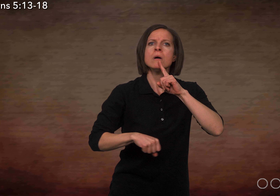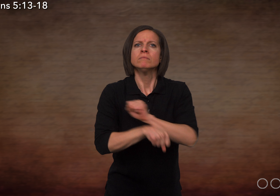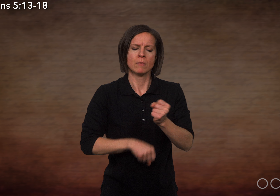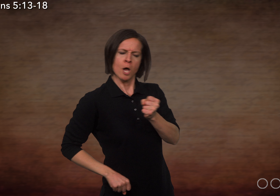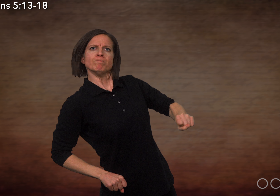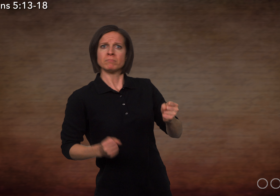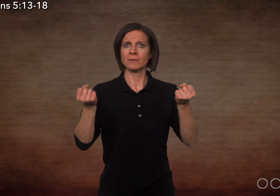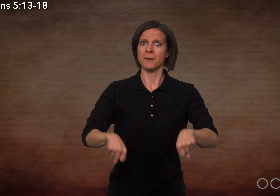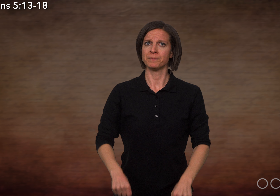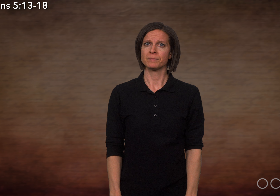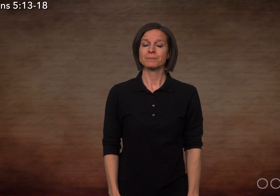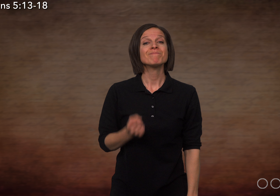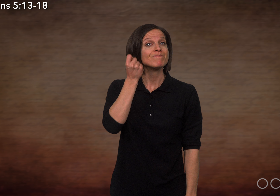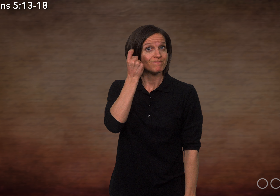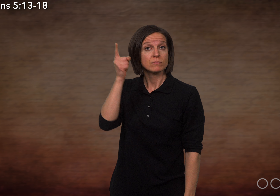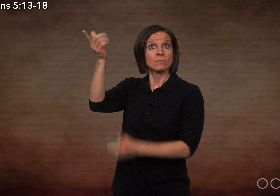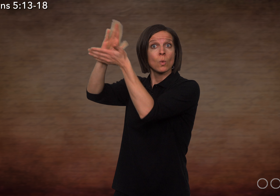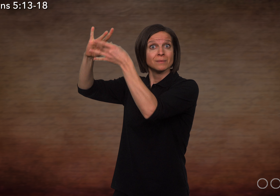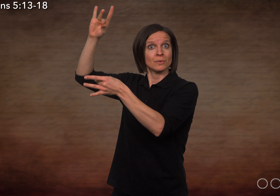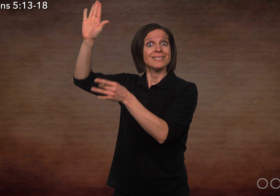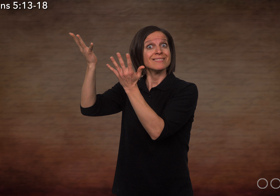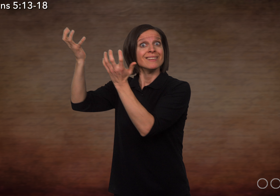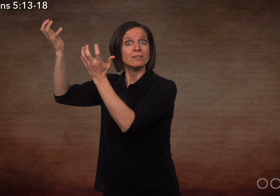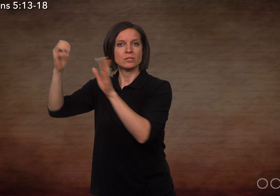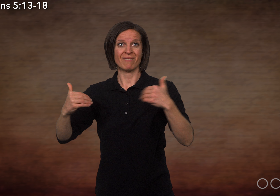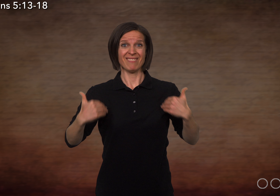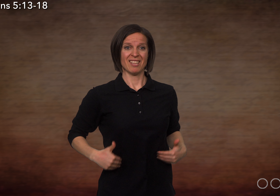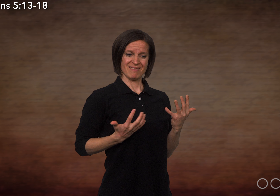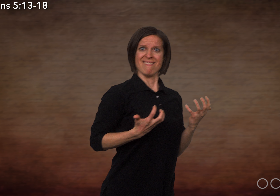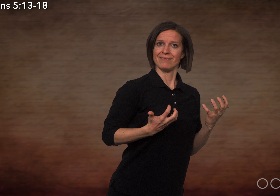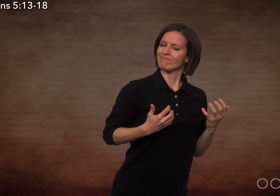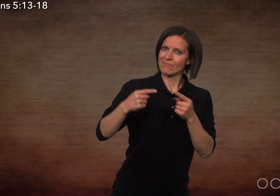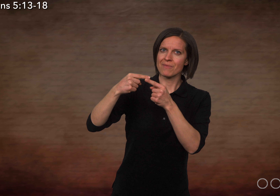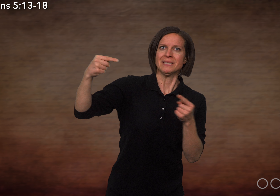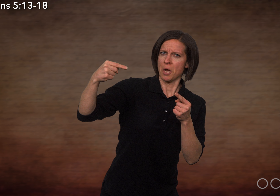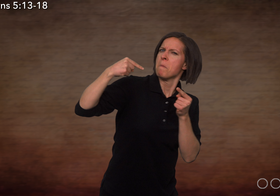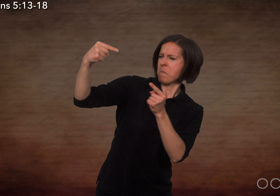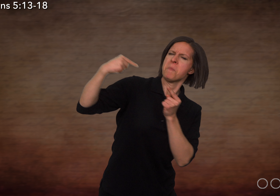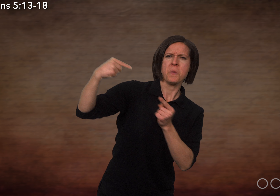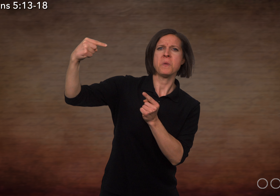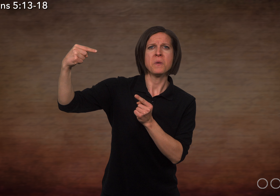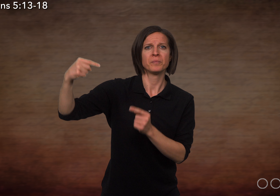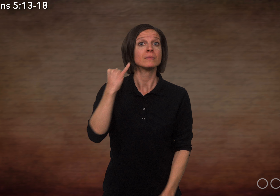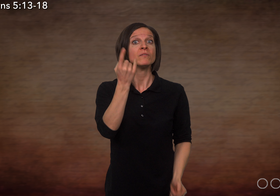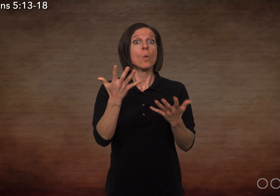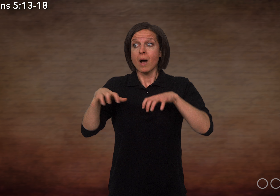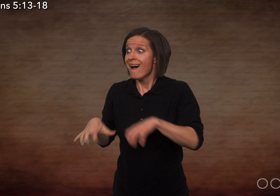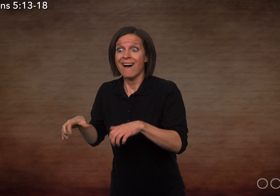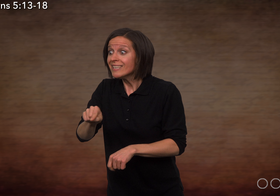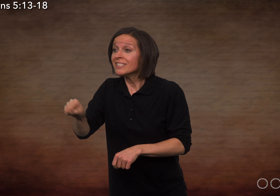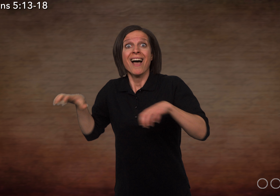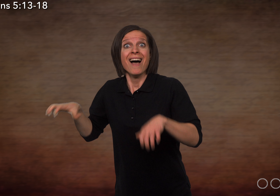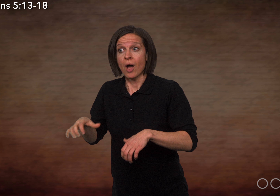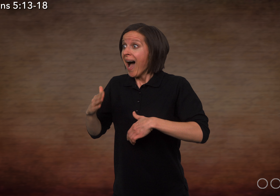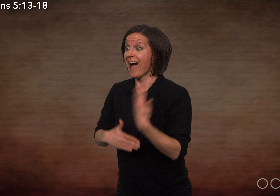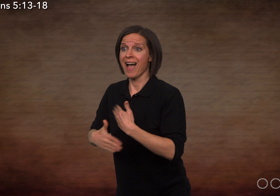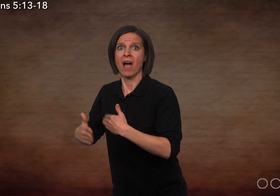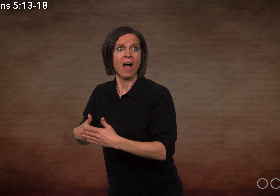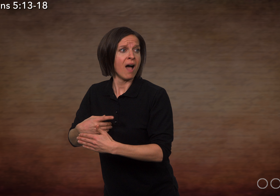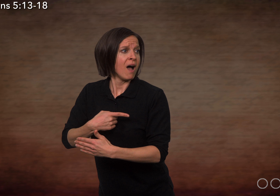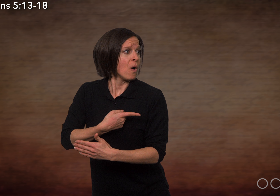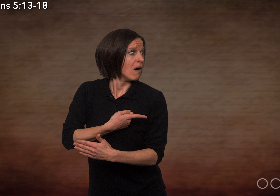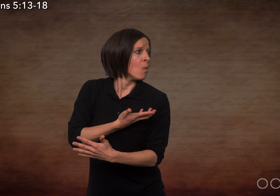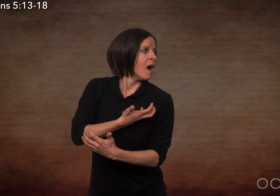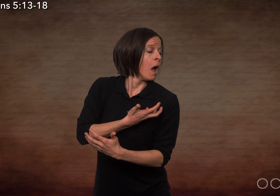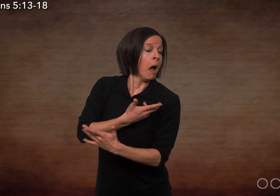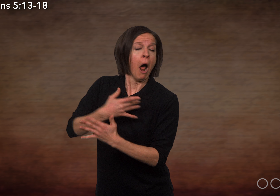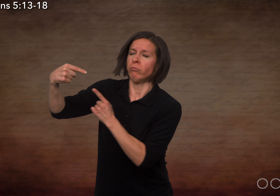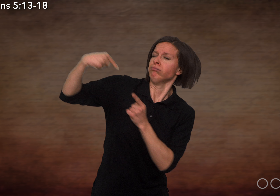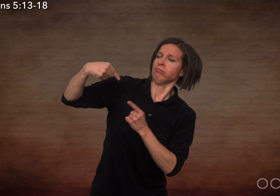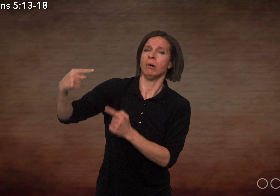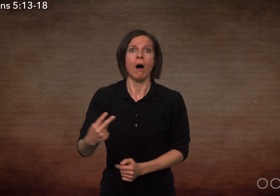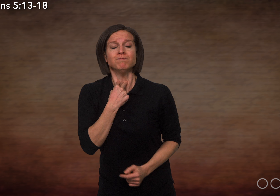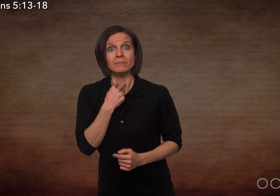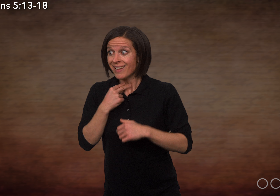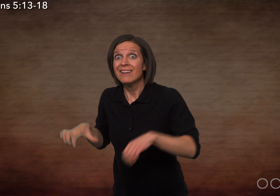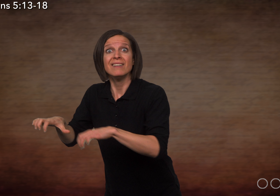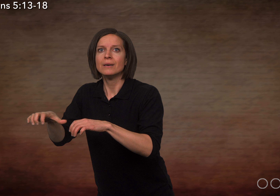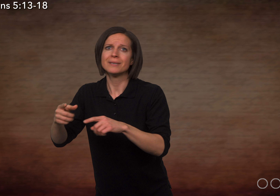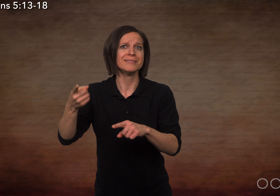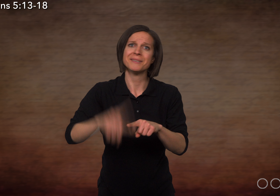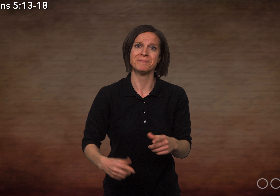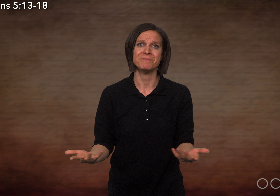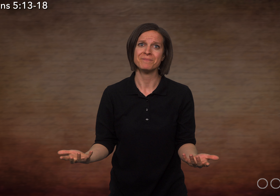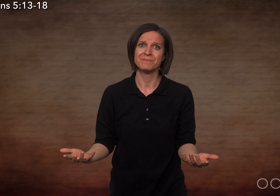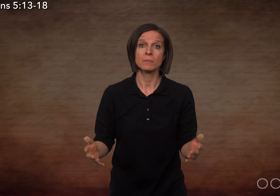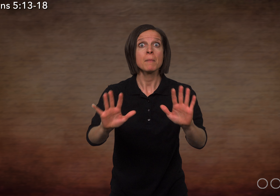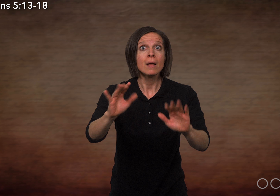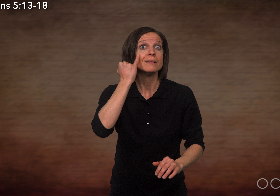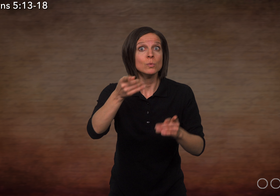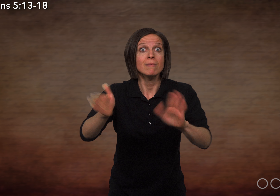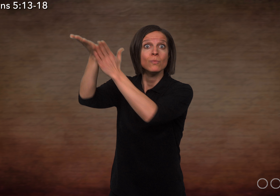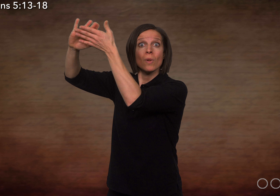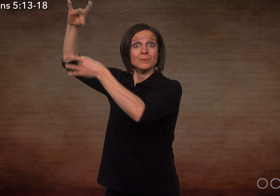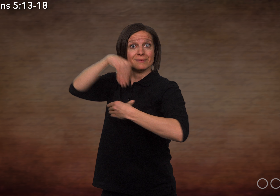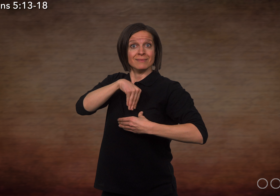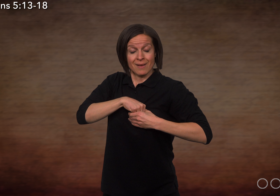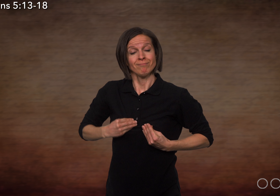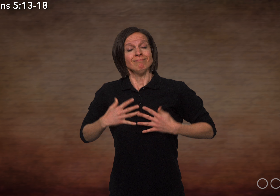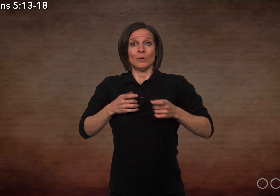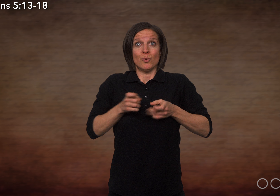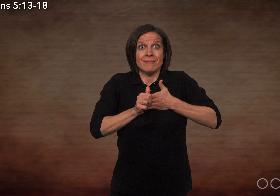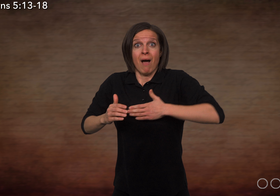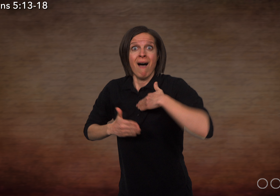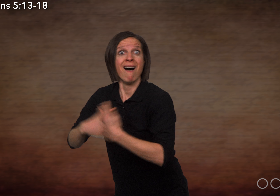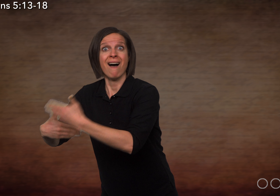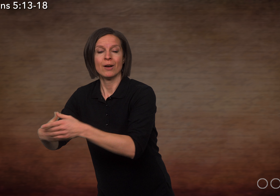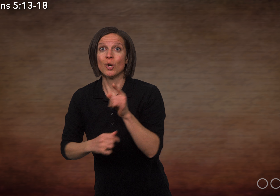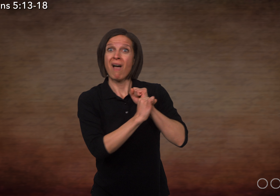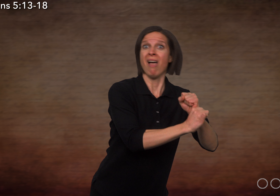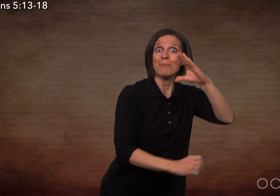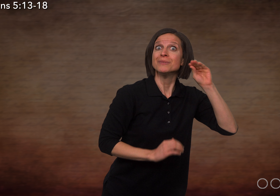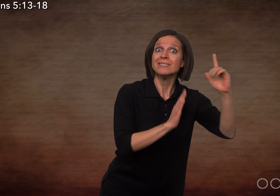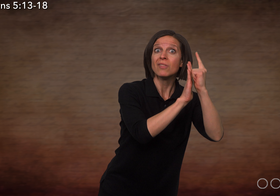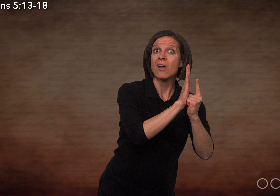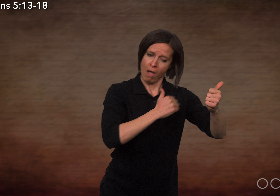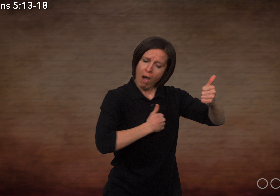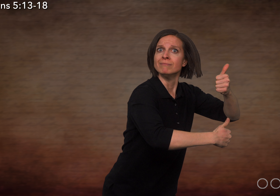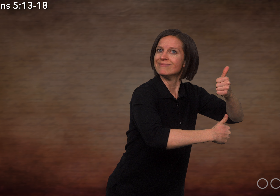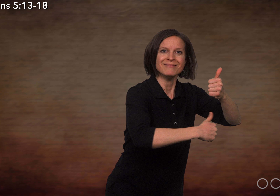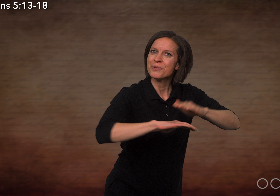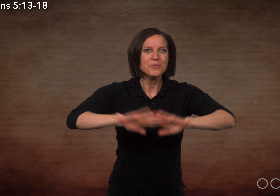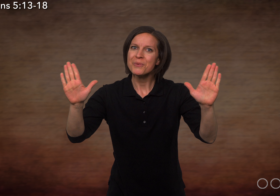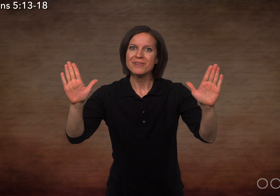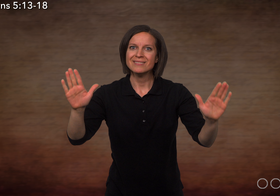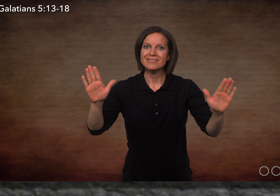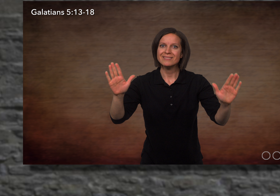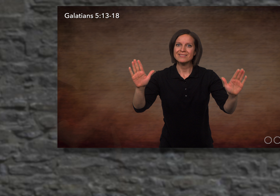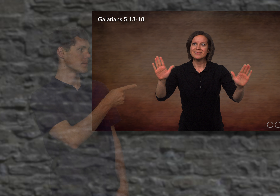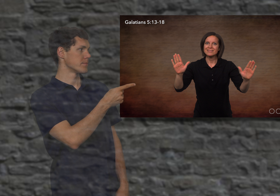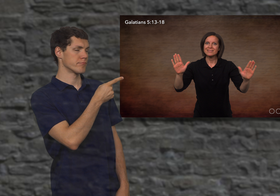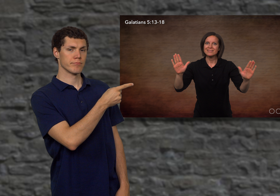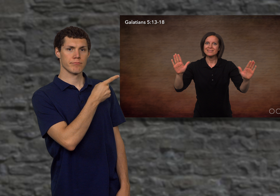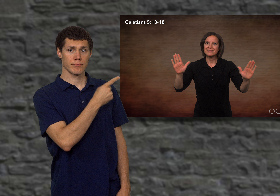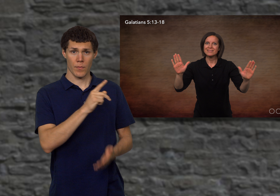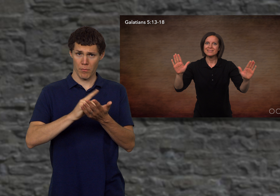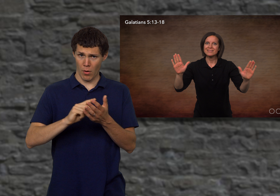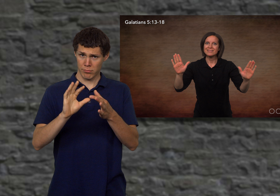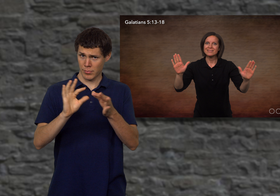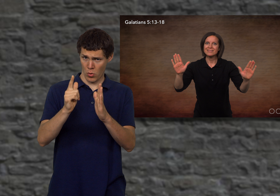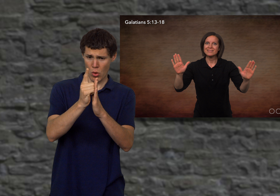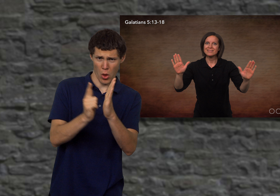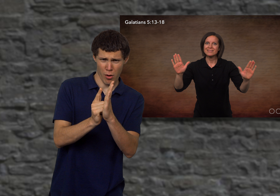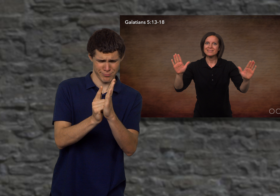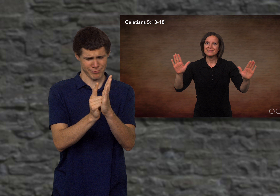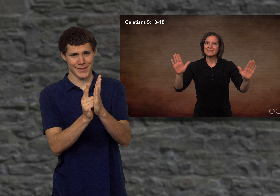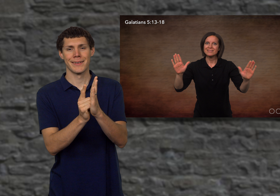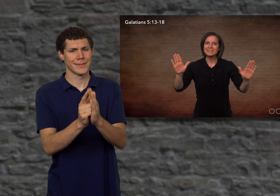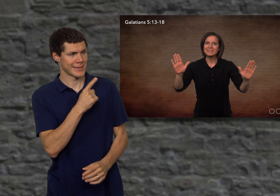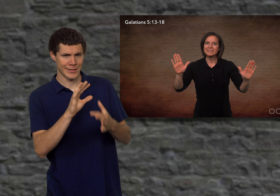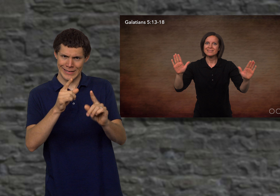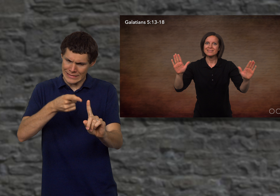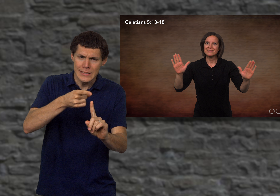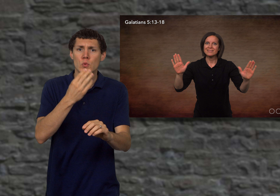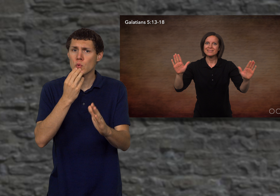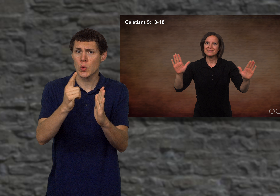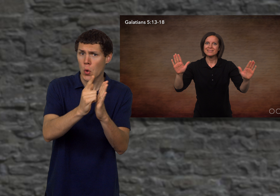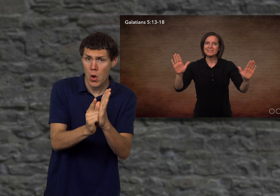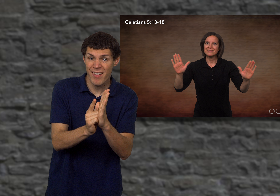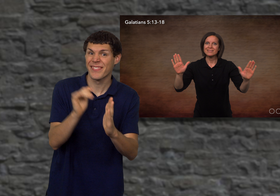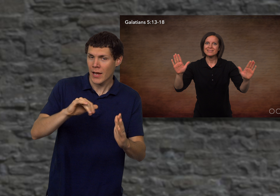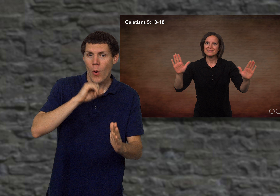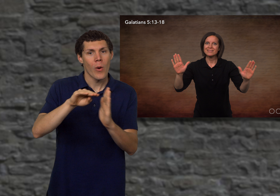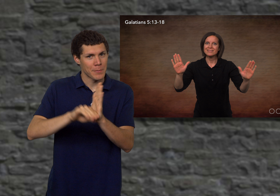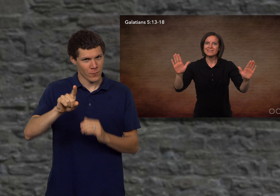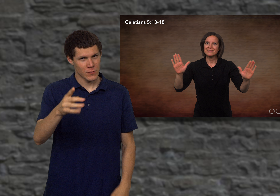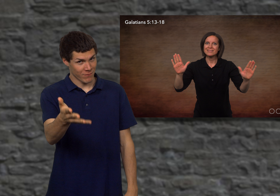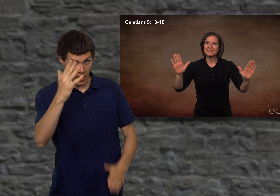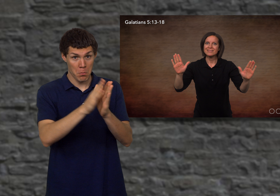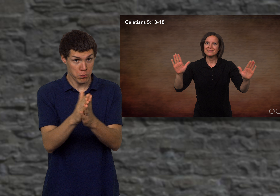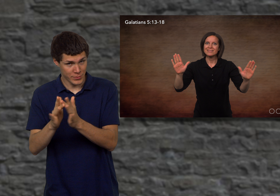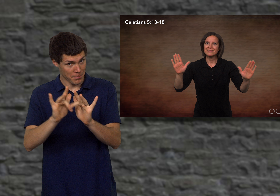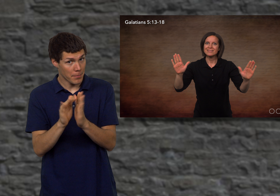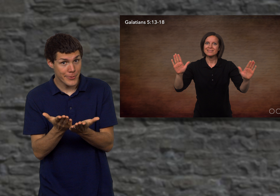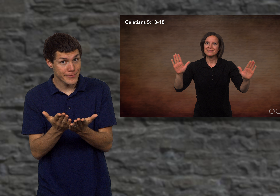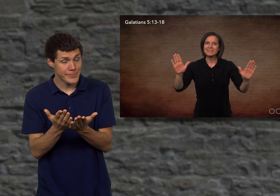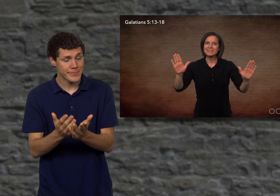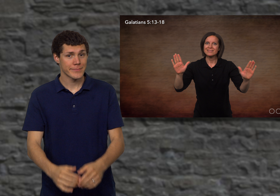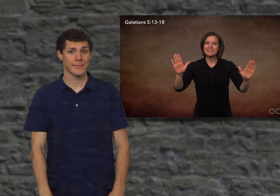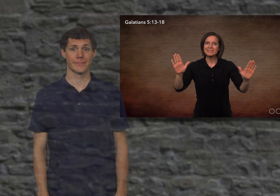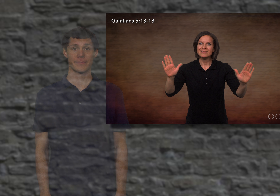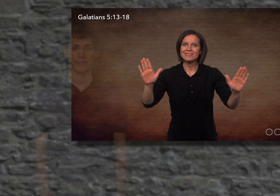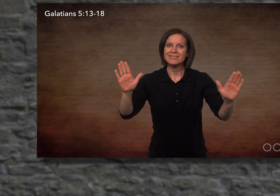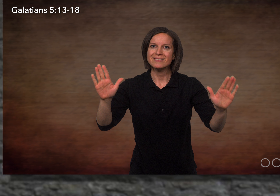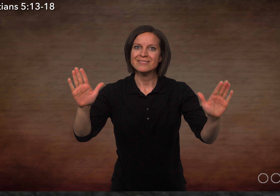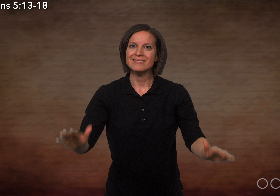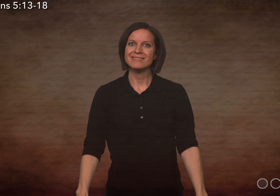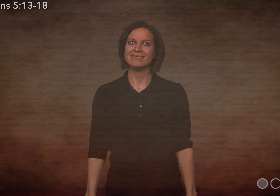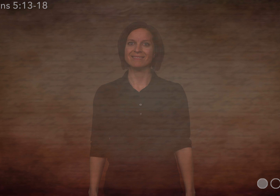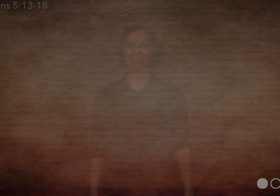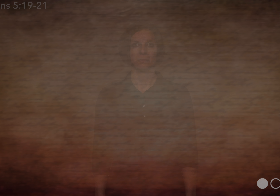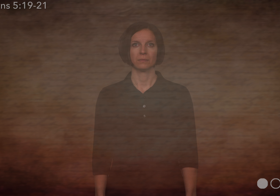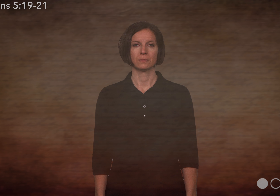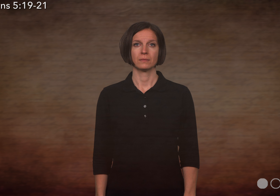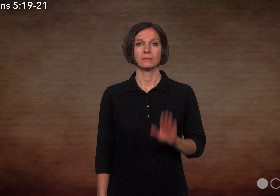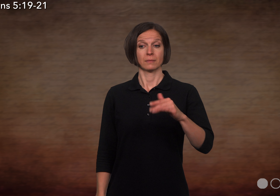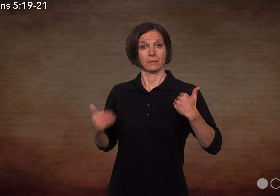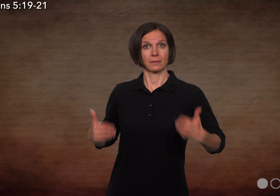For the flesh craves what is contrary to the Spirit, and the Spirit what is contrary to the flesh. They are opposed to each other, so that you do not do what you want. But if you are led by the Spirit, you are not under the law.